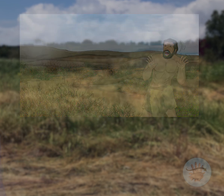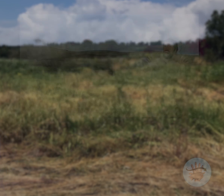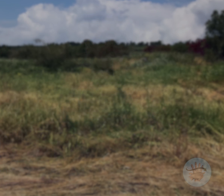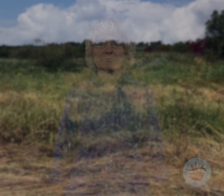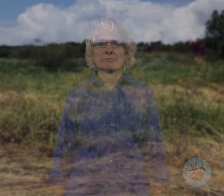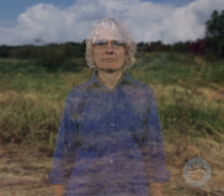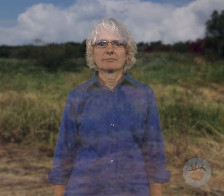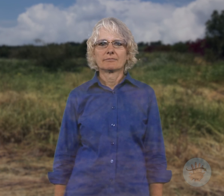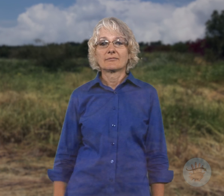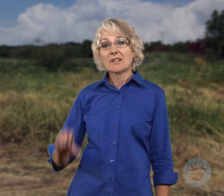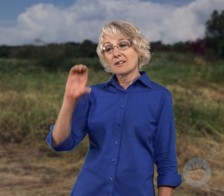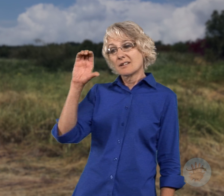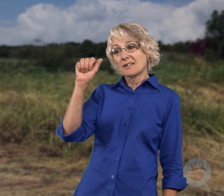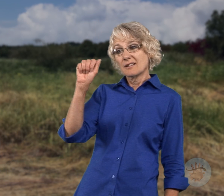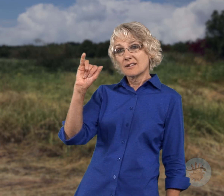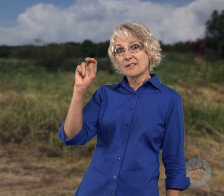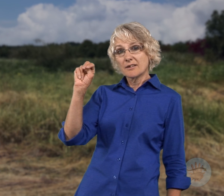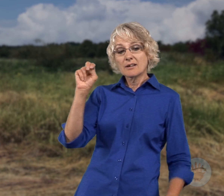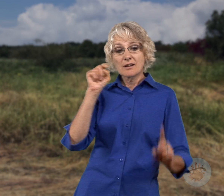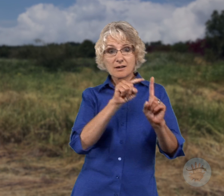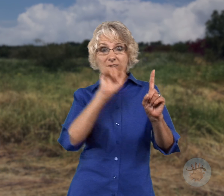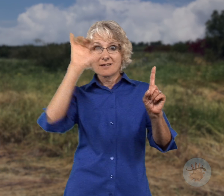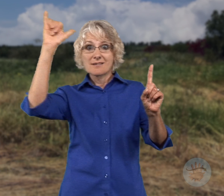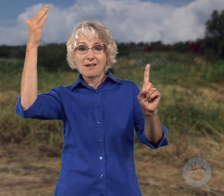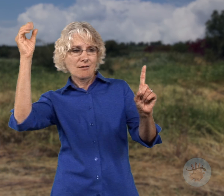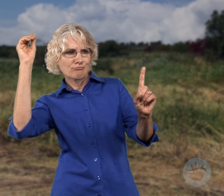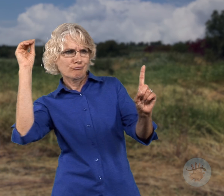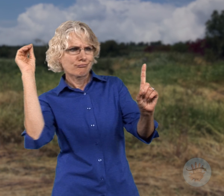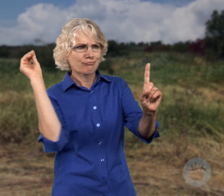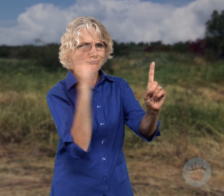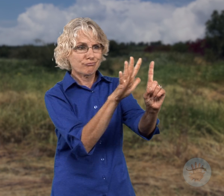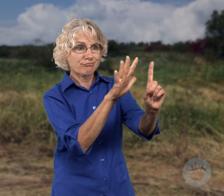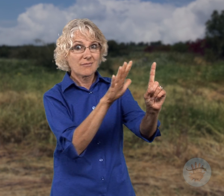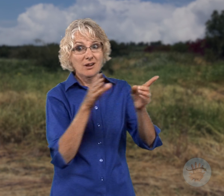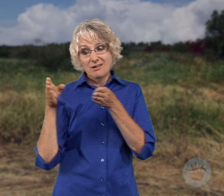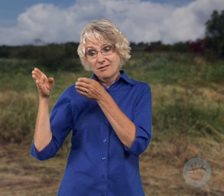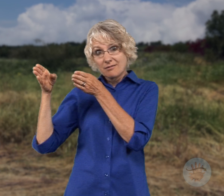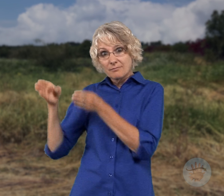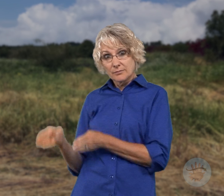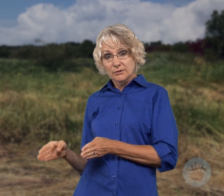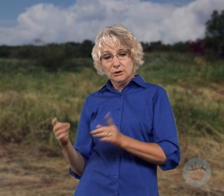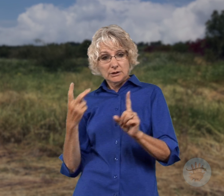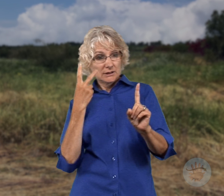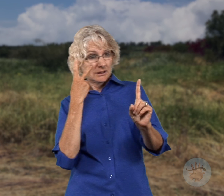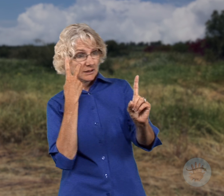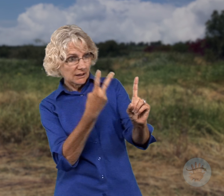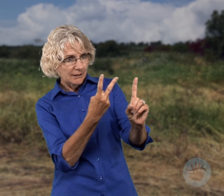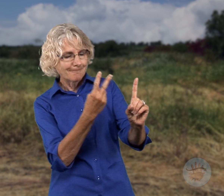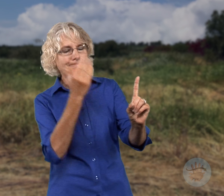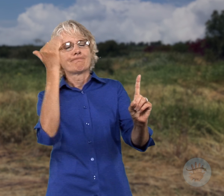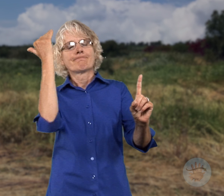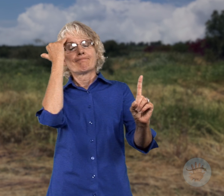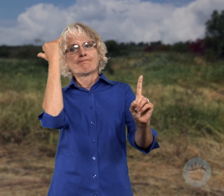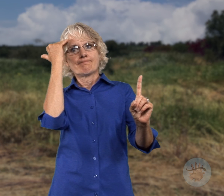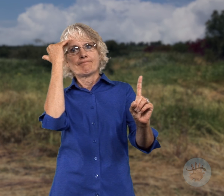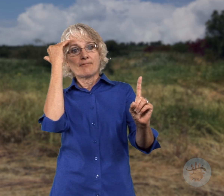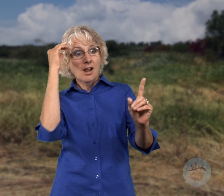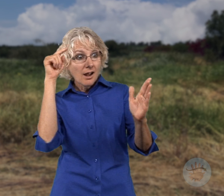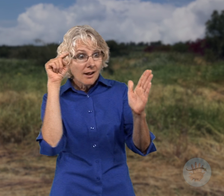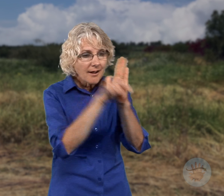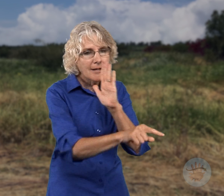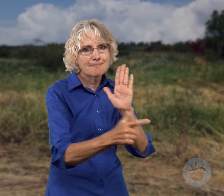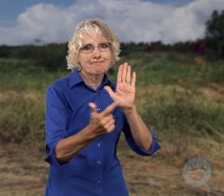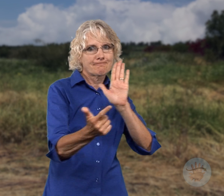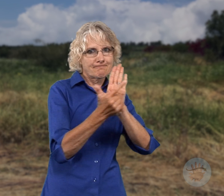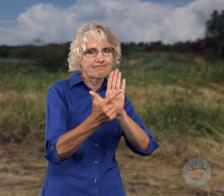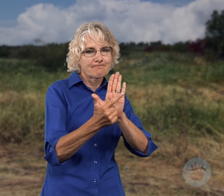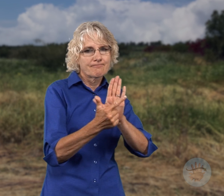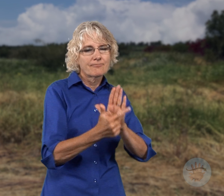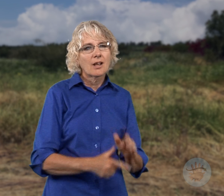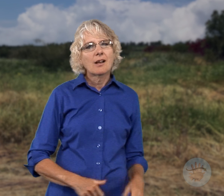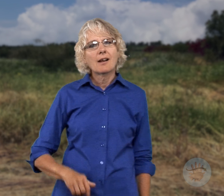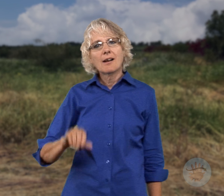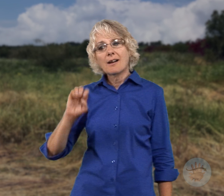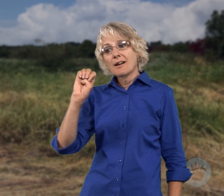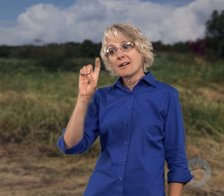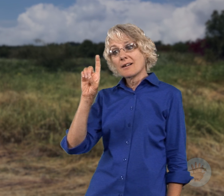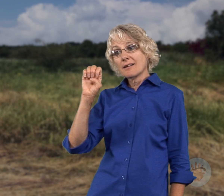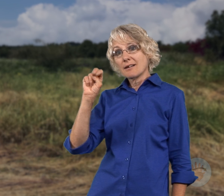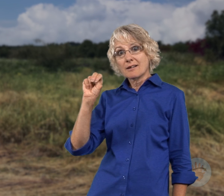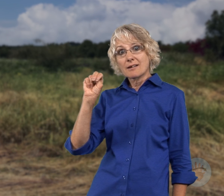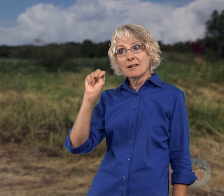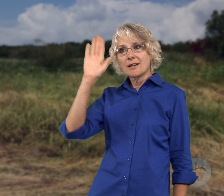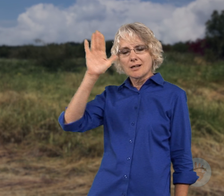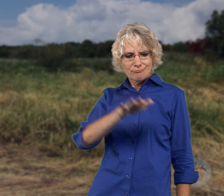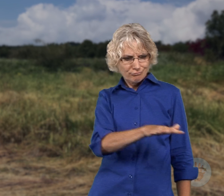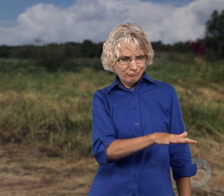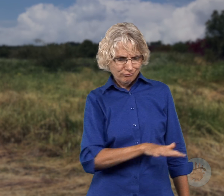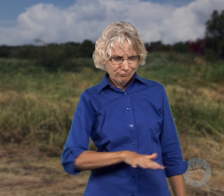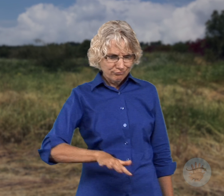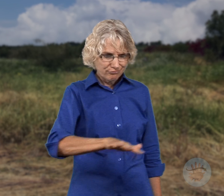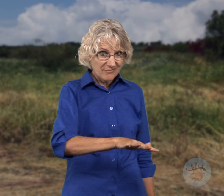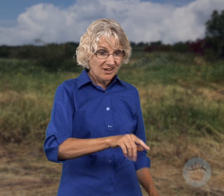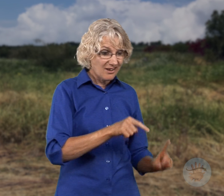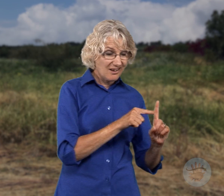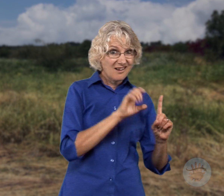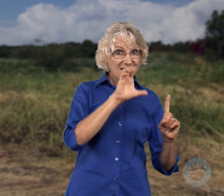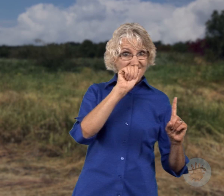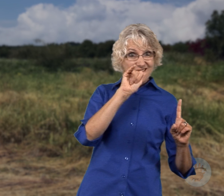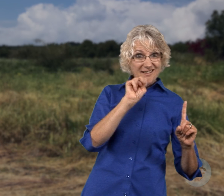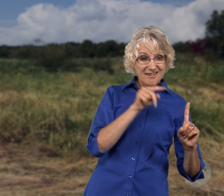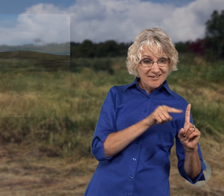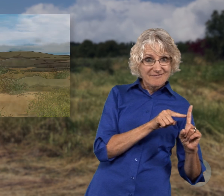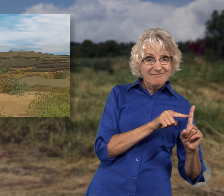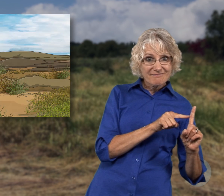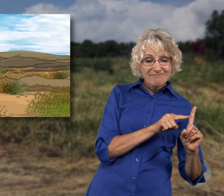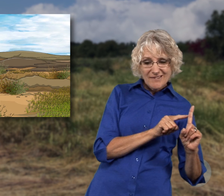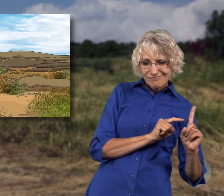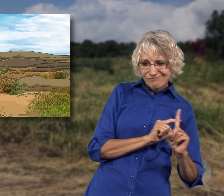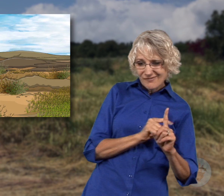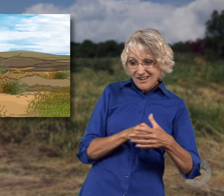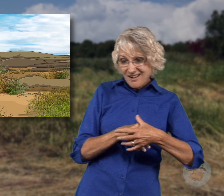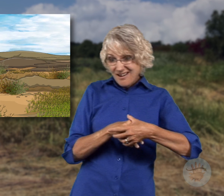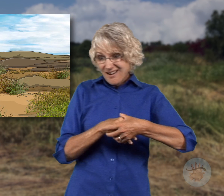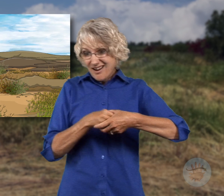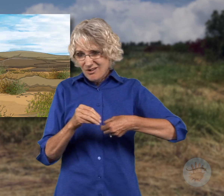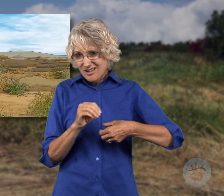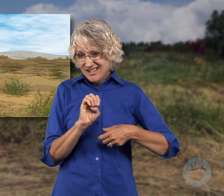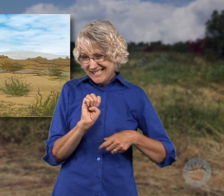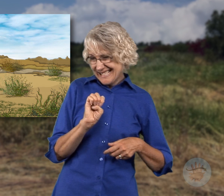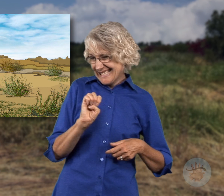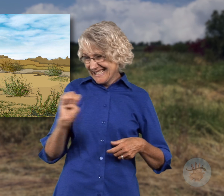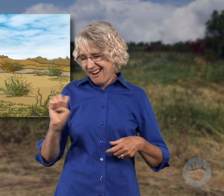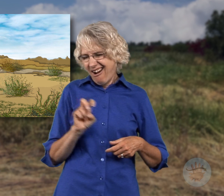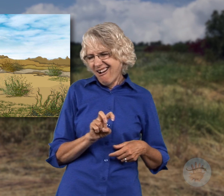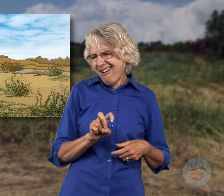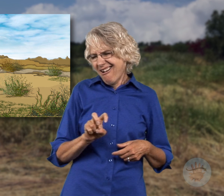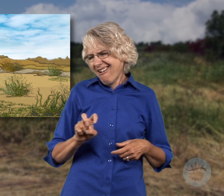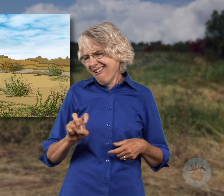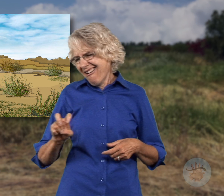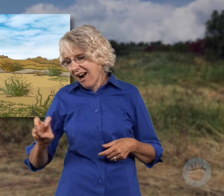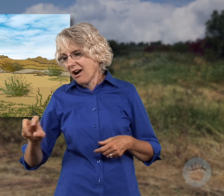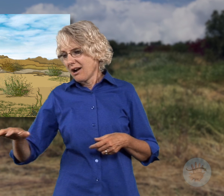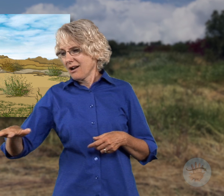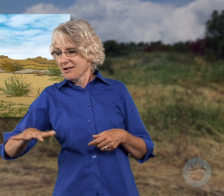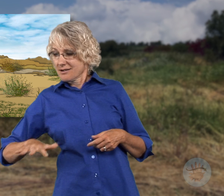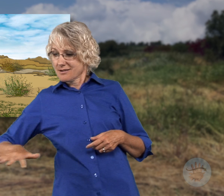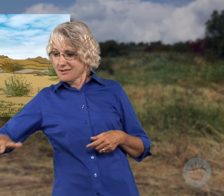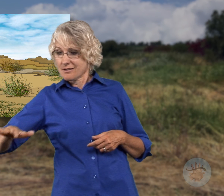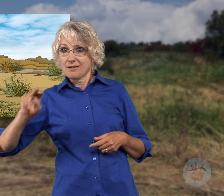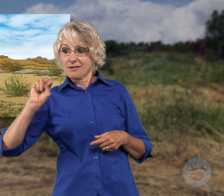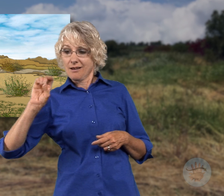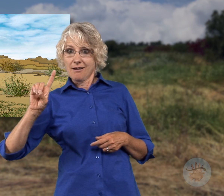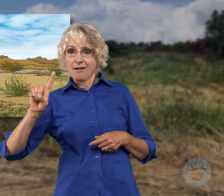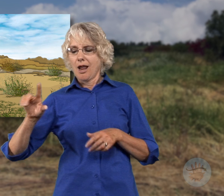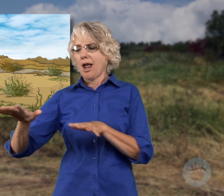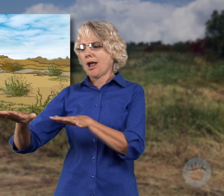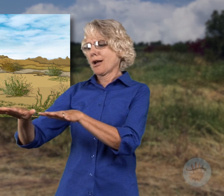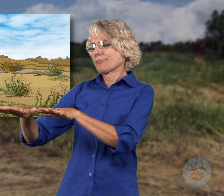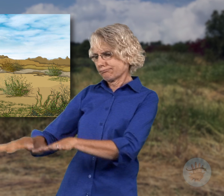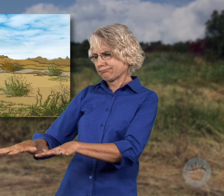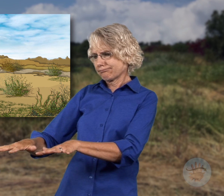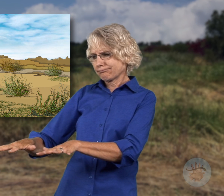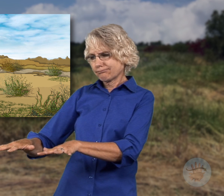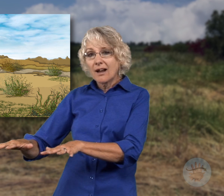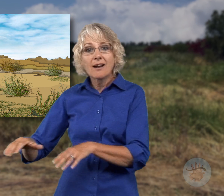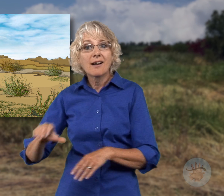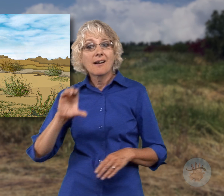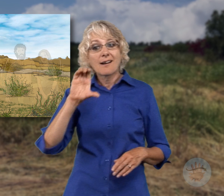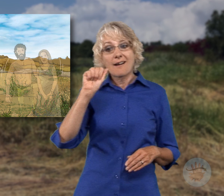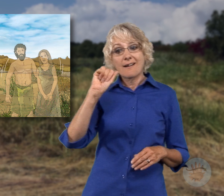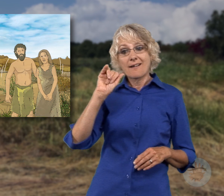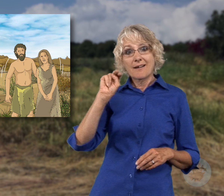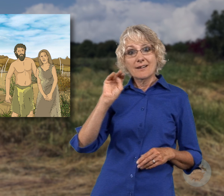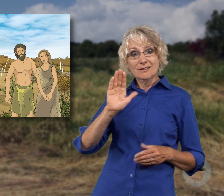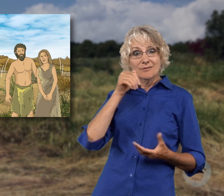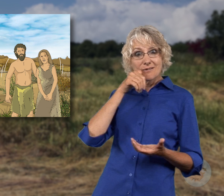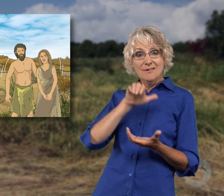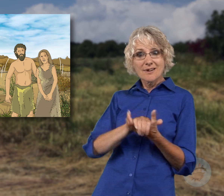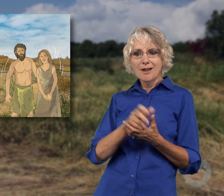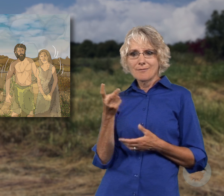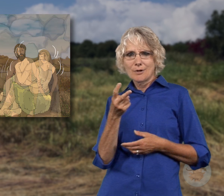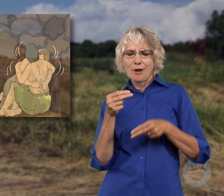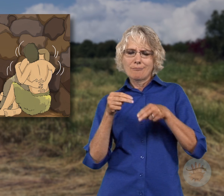And the LORD placed a mark on Cain, so that no one who found him would kill him. So Cain went out from the presence of the LORD and settled in the land of Nod, east of Eden.